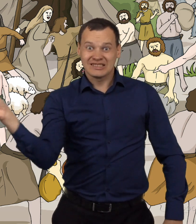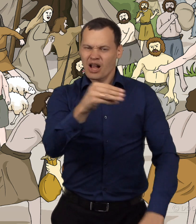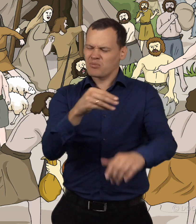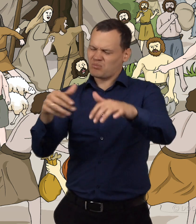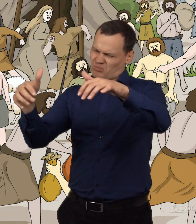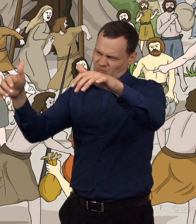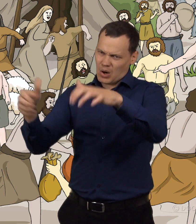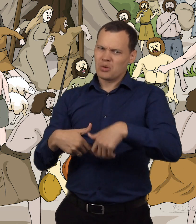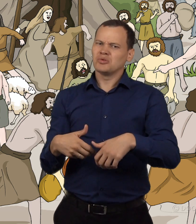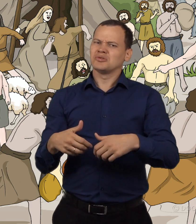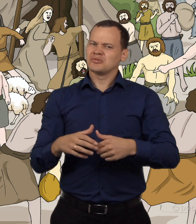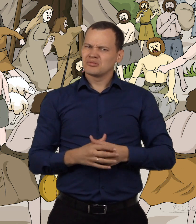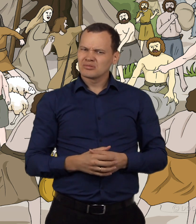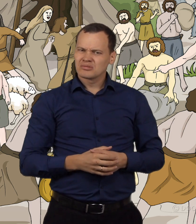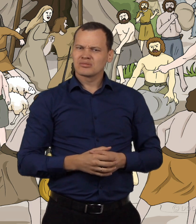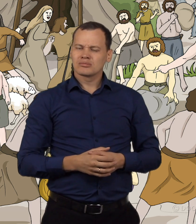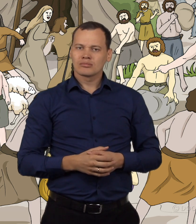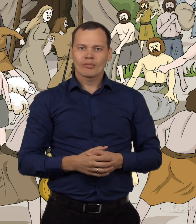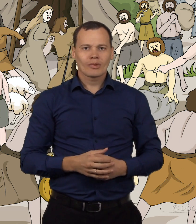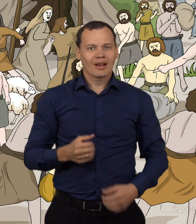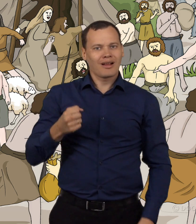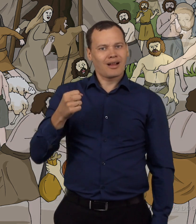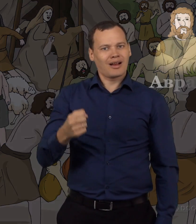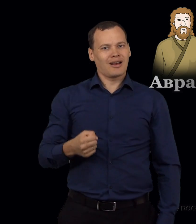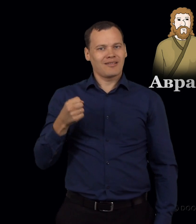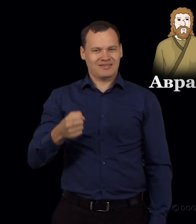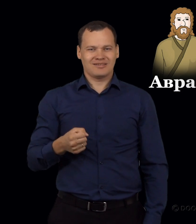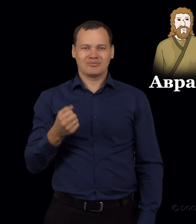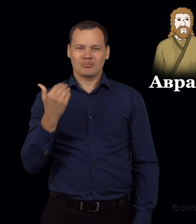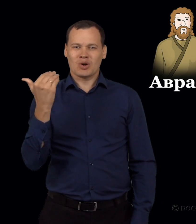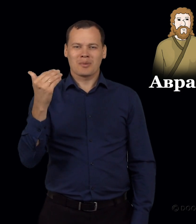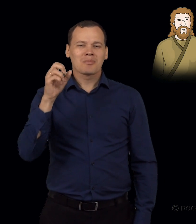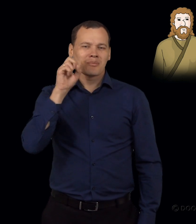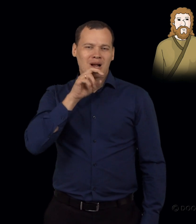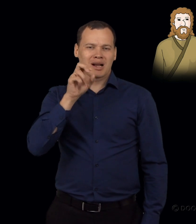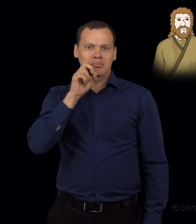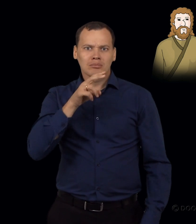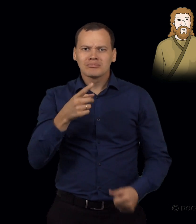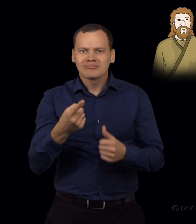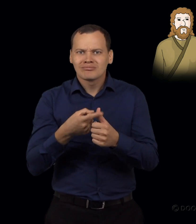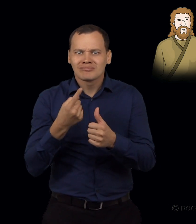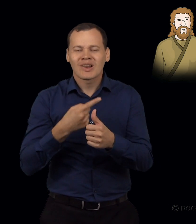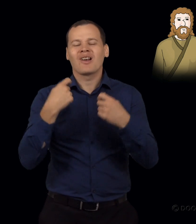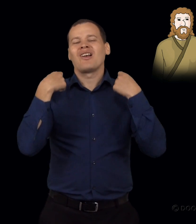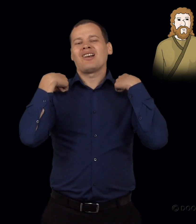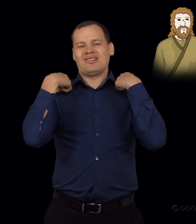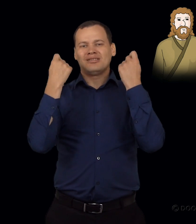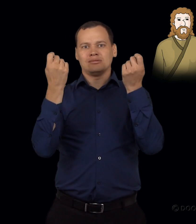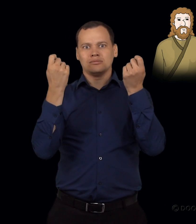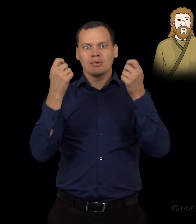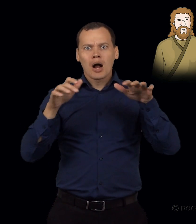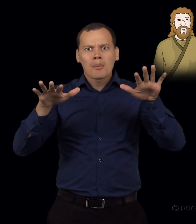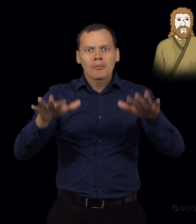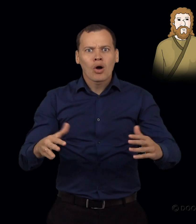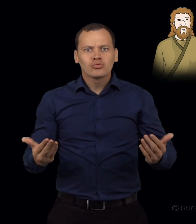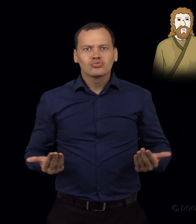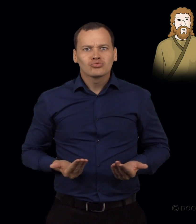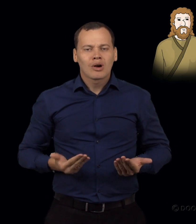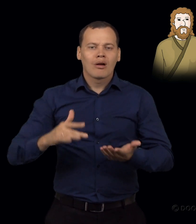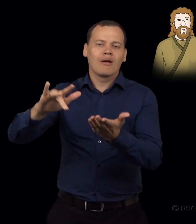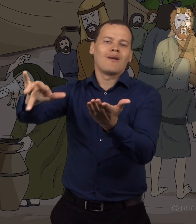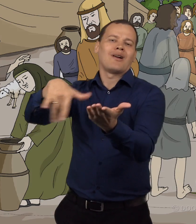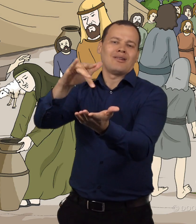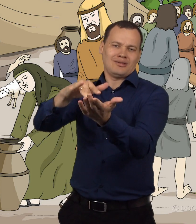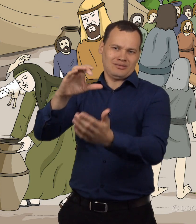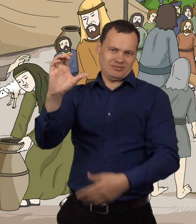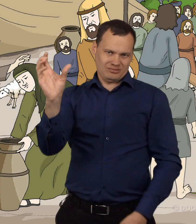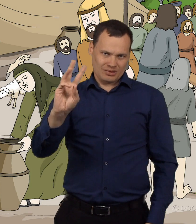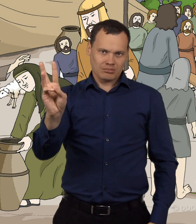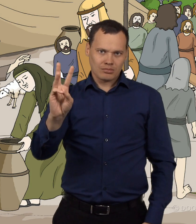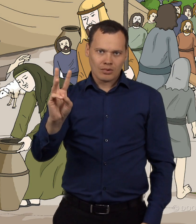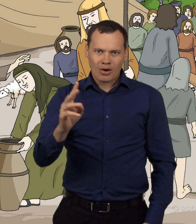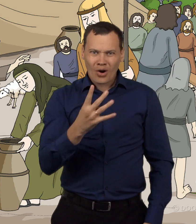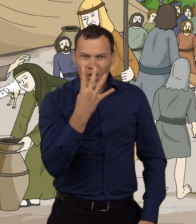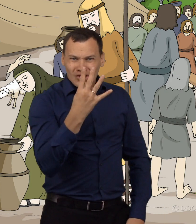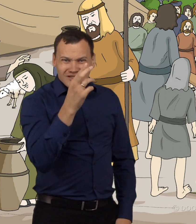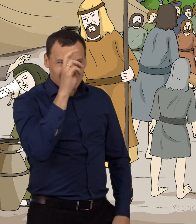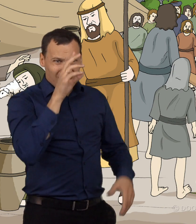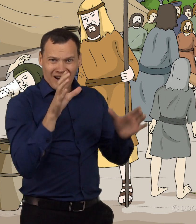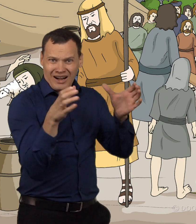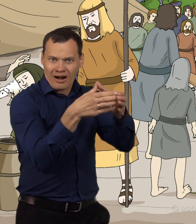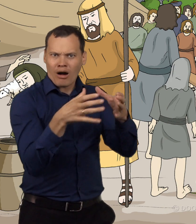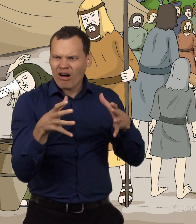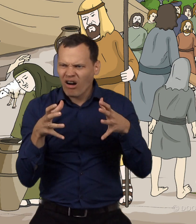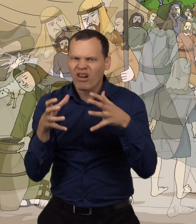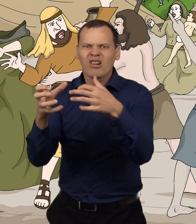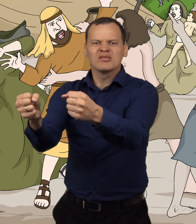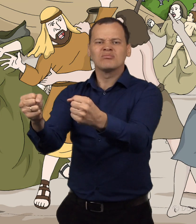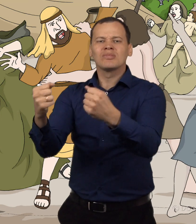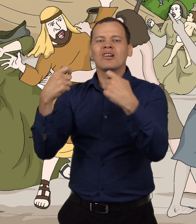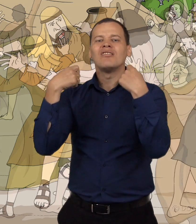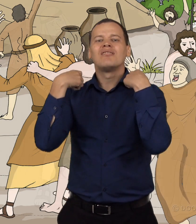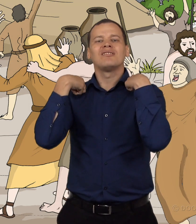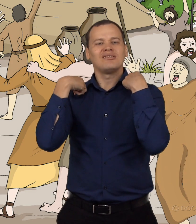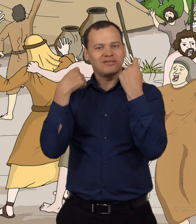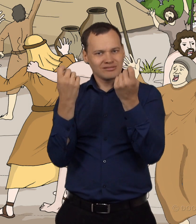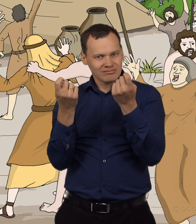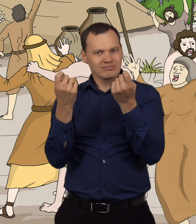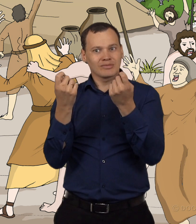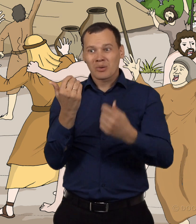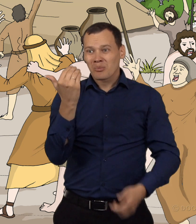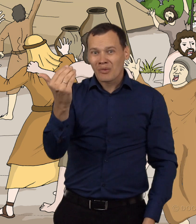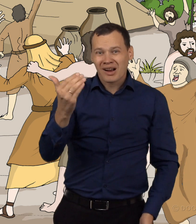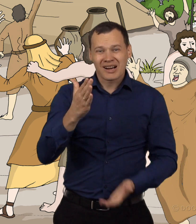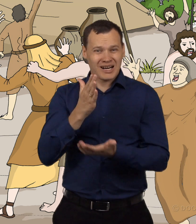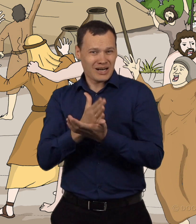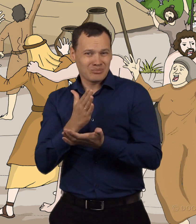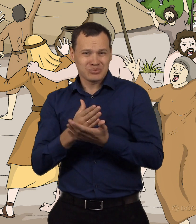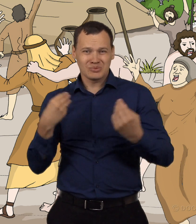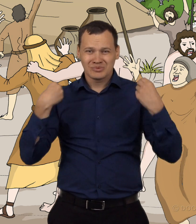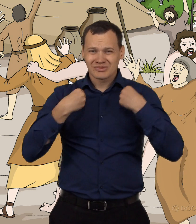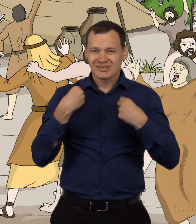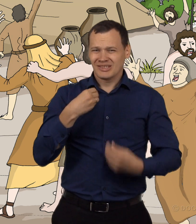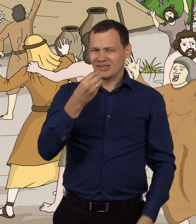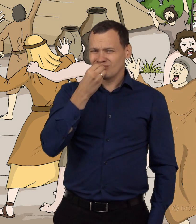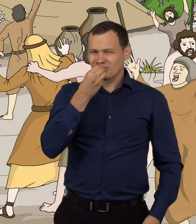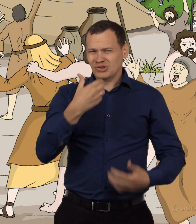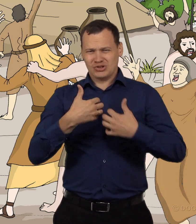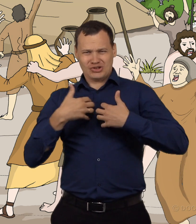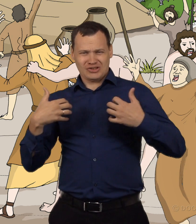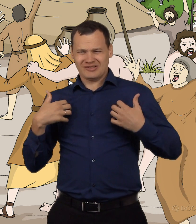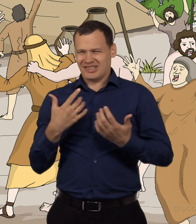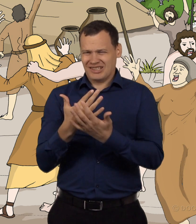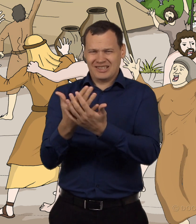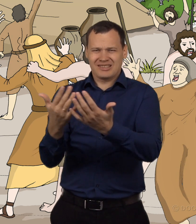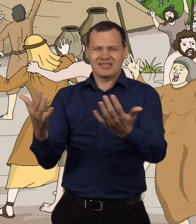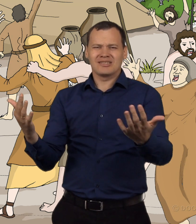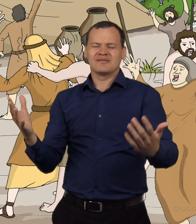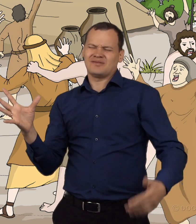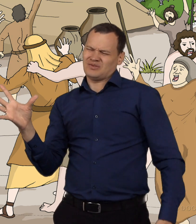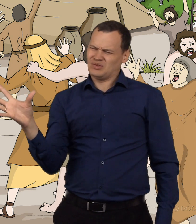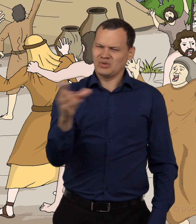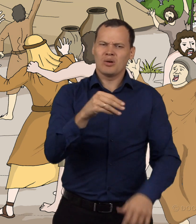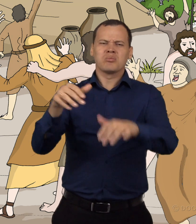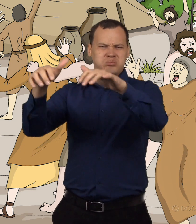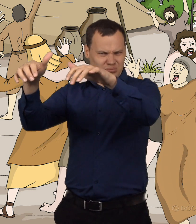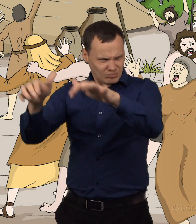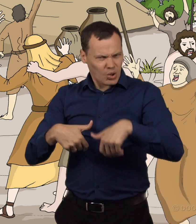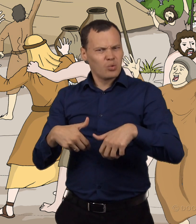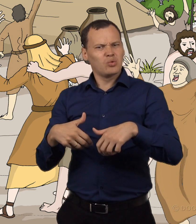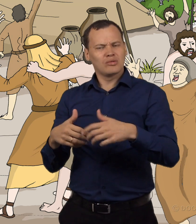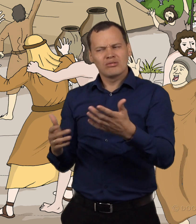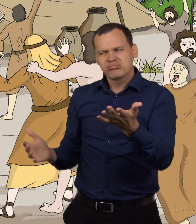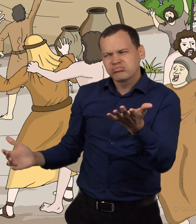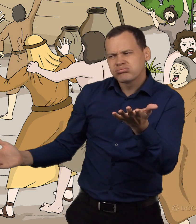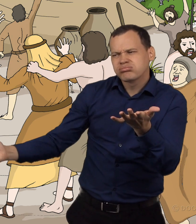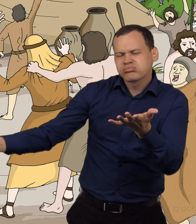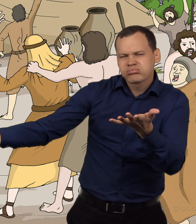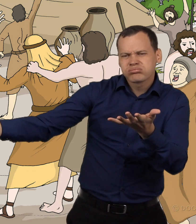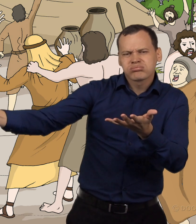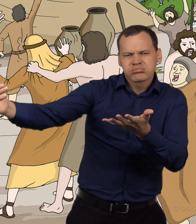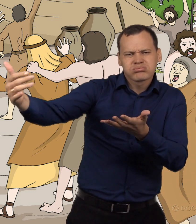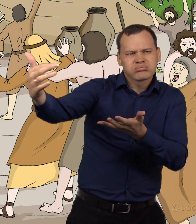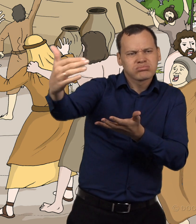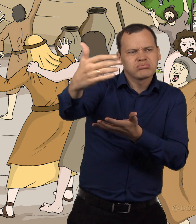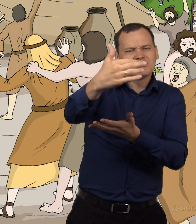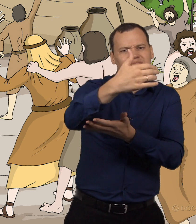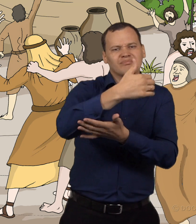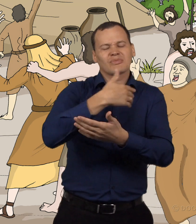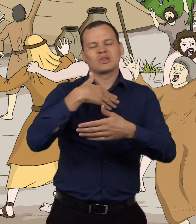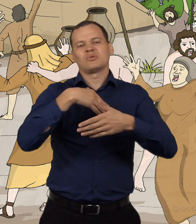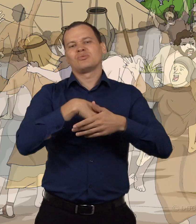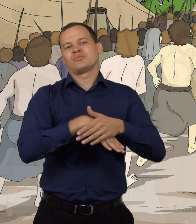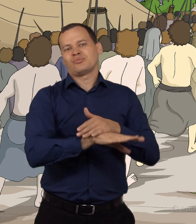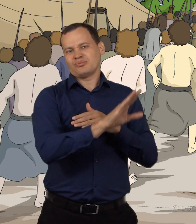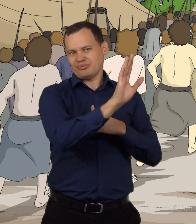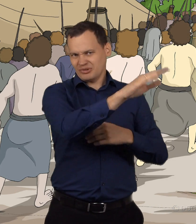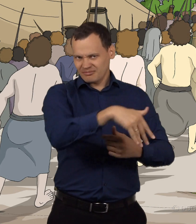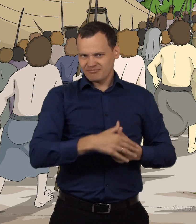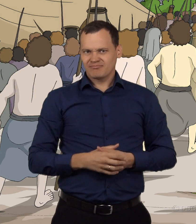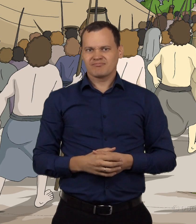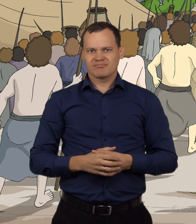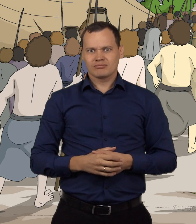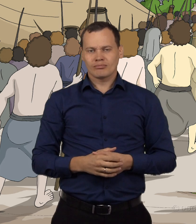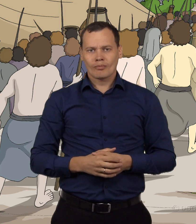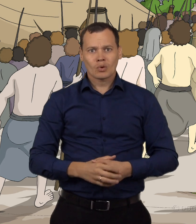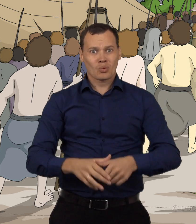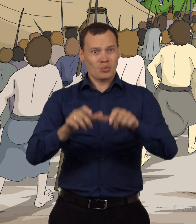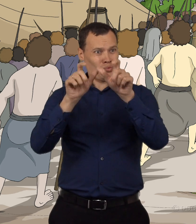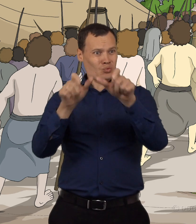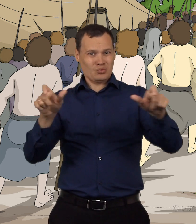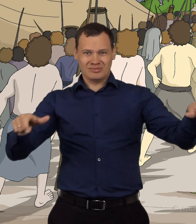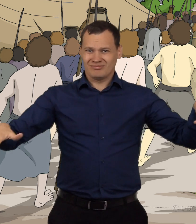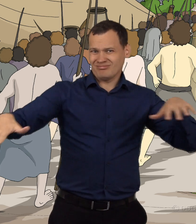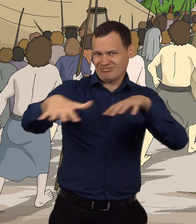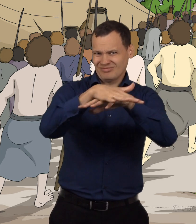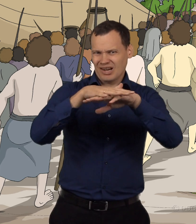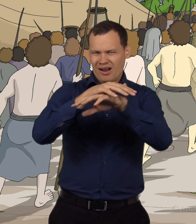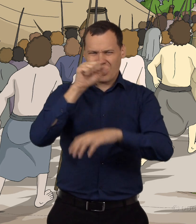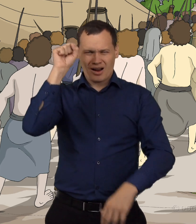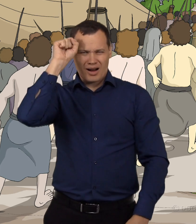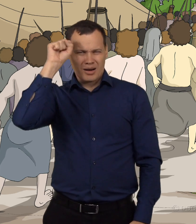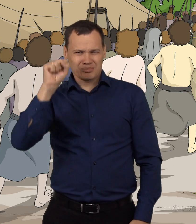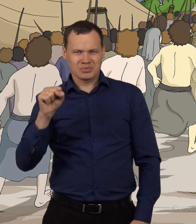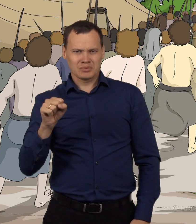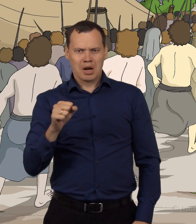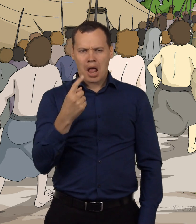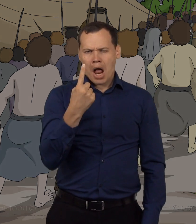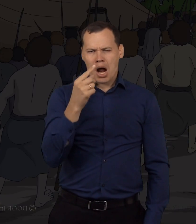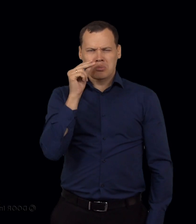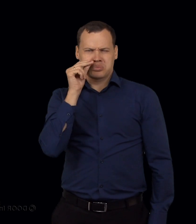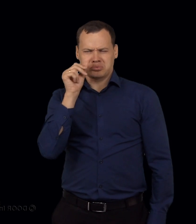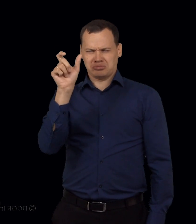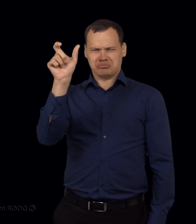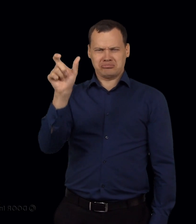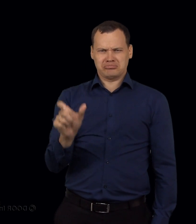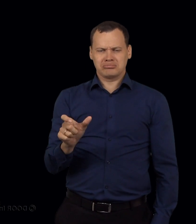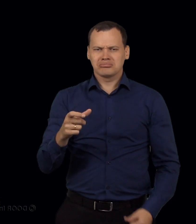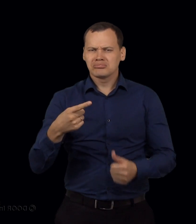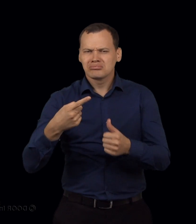They also carried off Abram’s nephew Lot and his possessions, since Lot was living in Sodom. Then an escapee came and reported this to Abram the Hebrew.